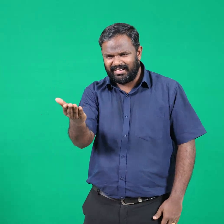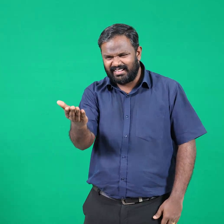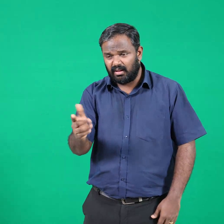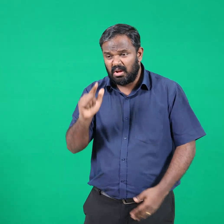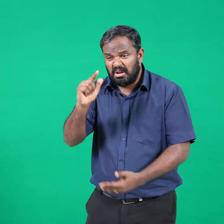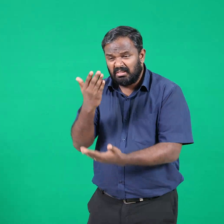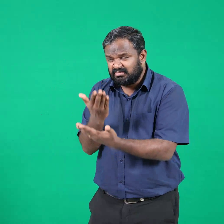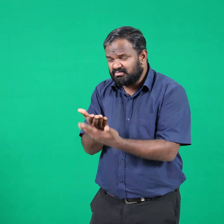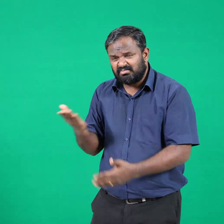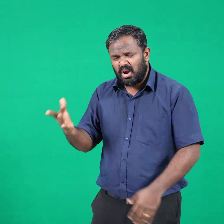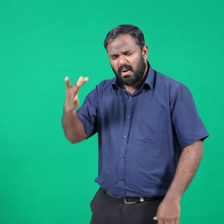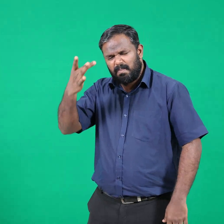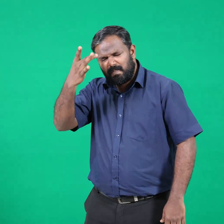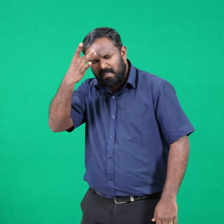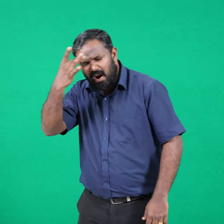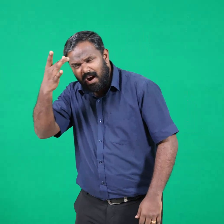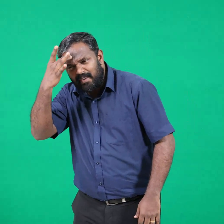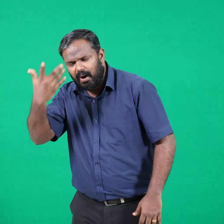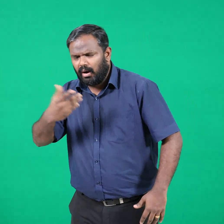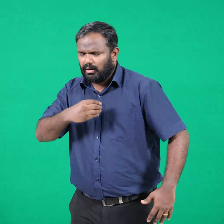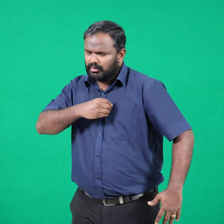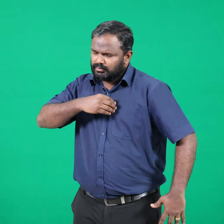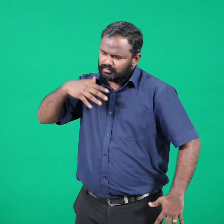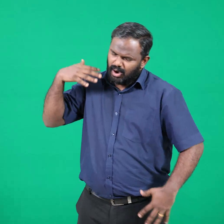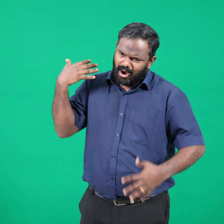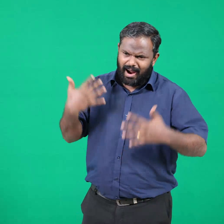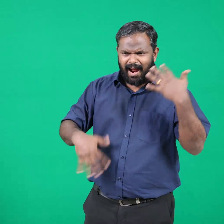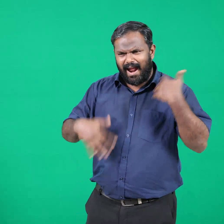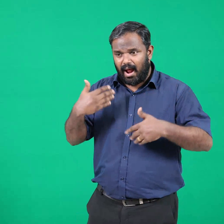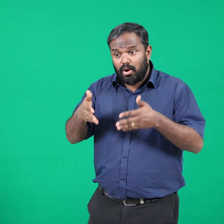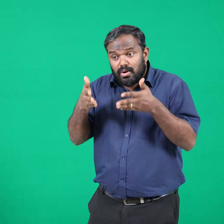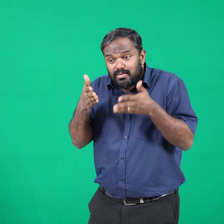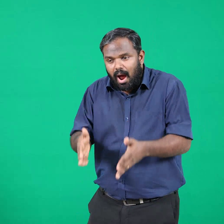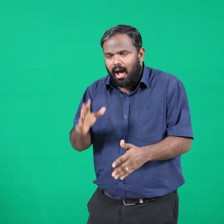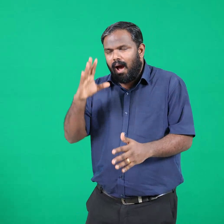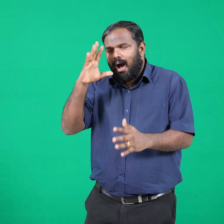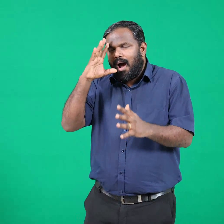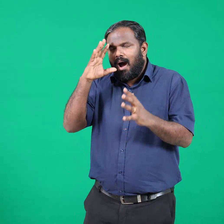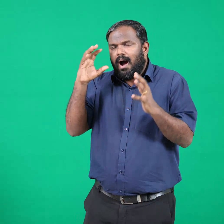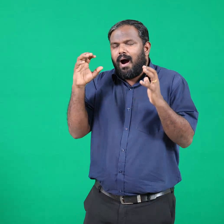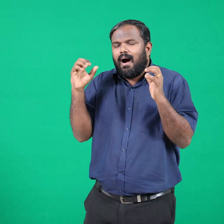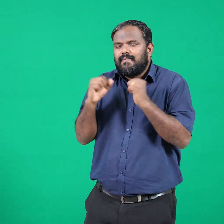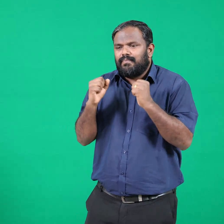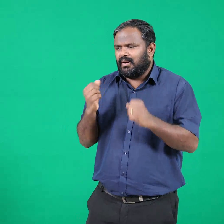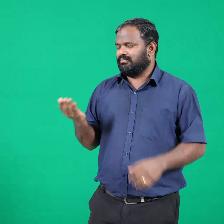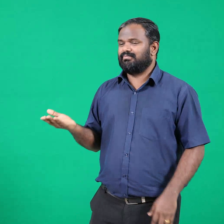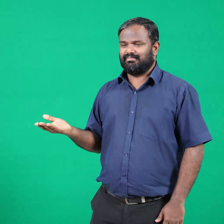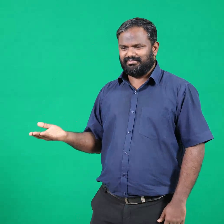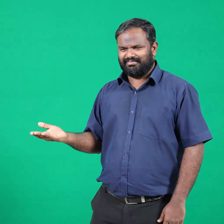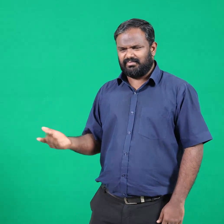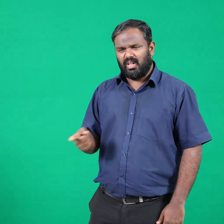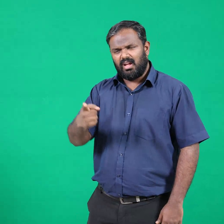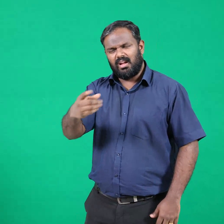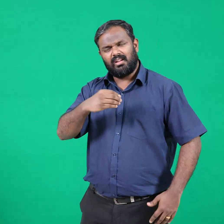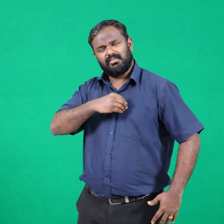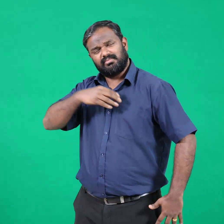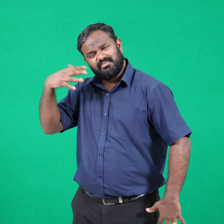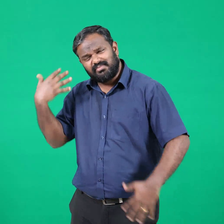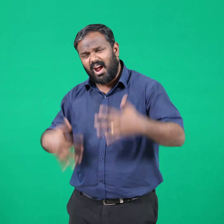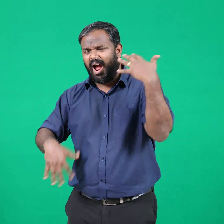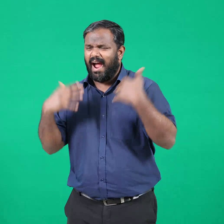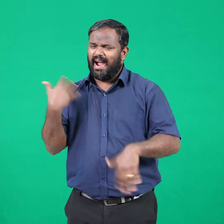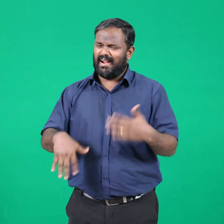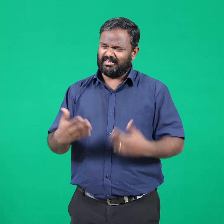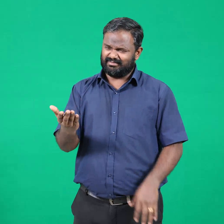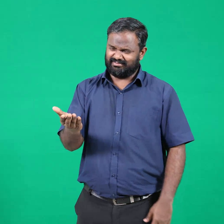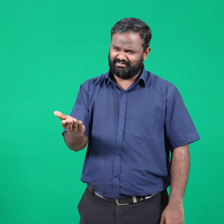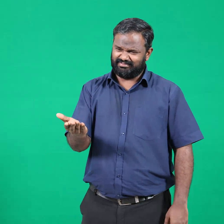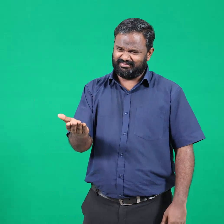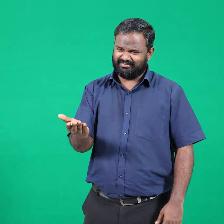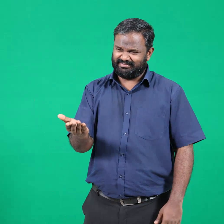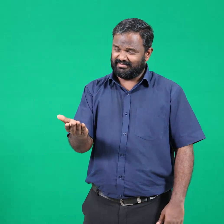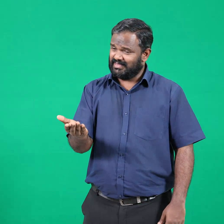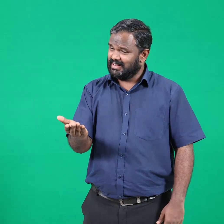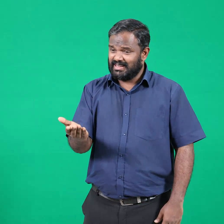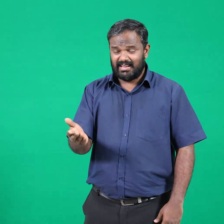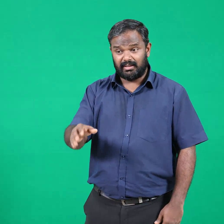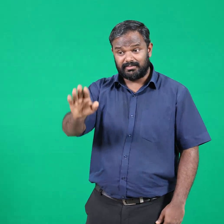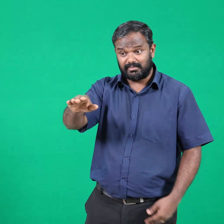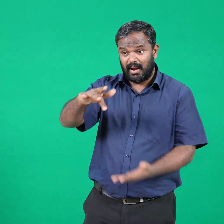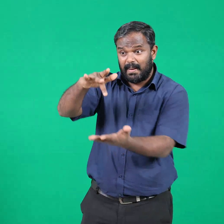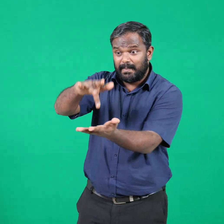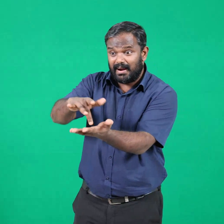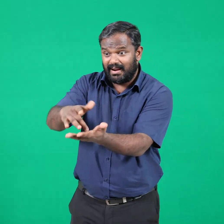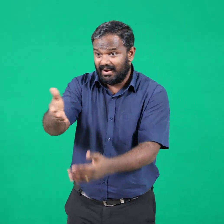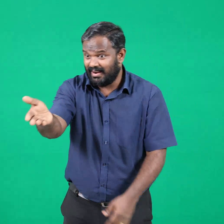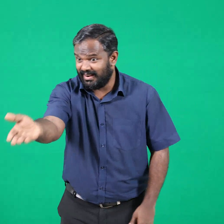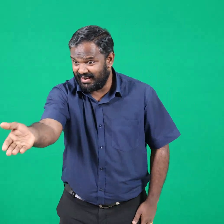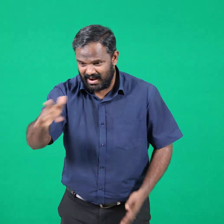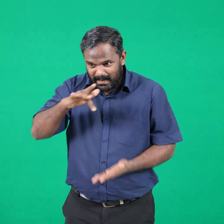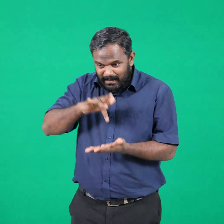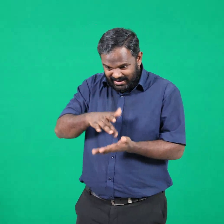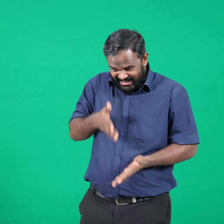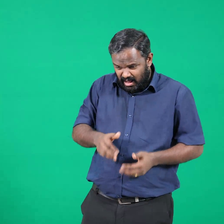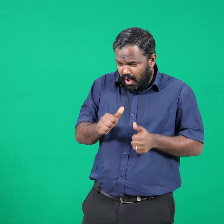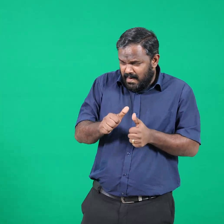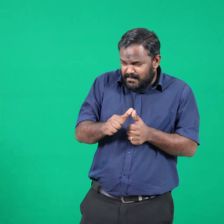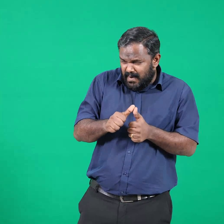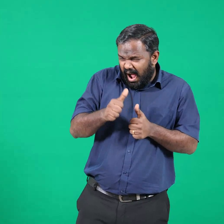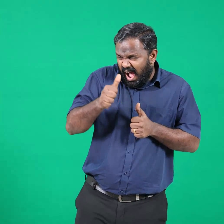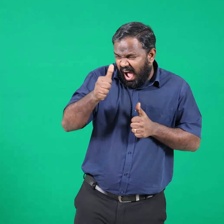But now he is comforted here, while you are in agony.